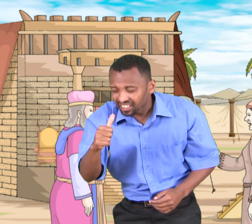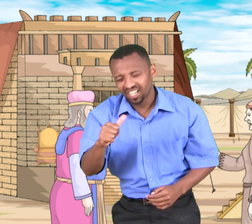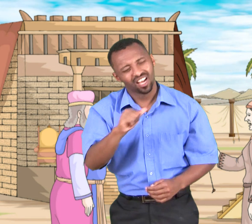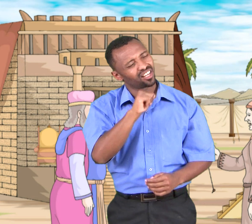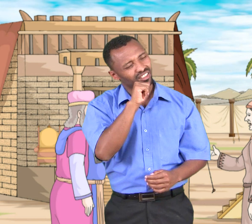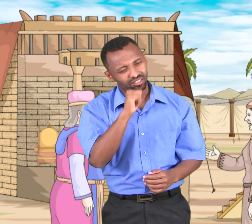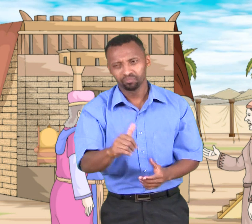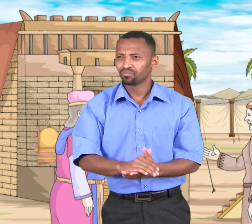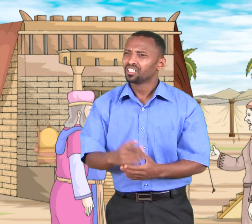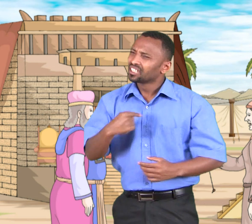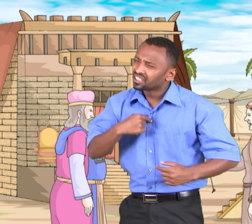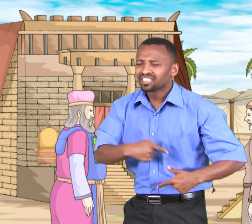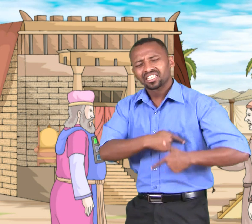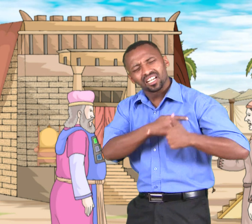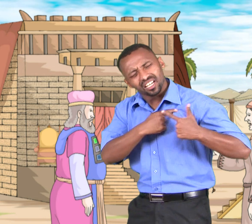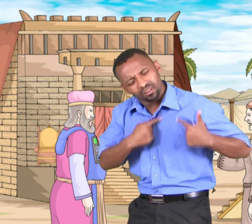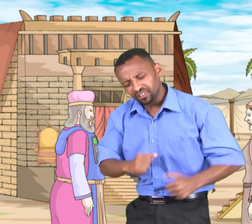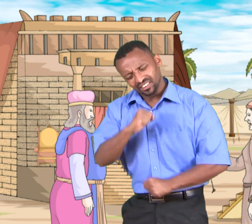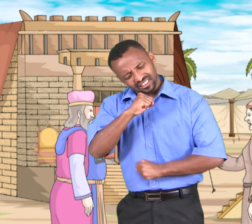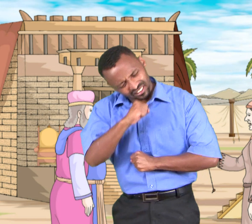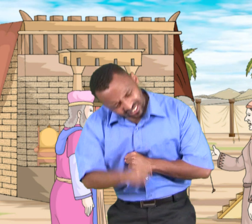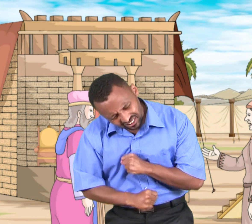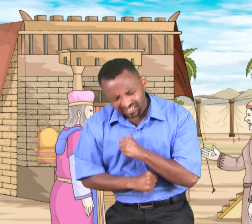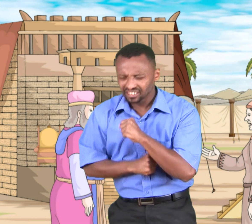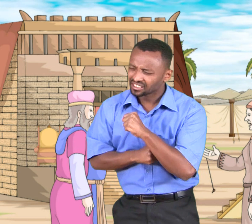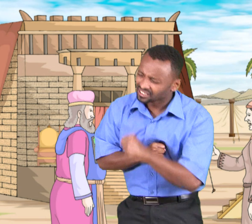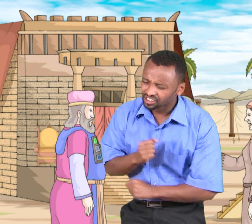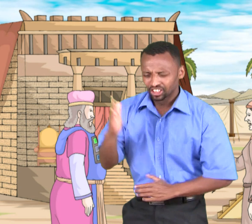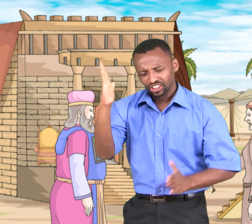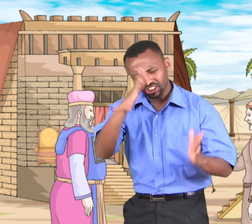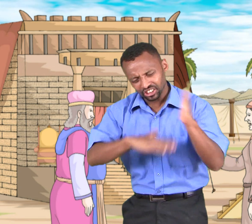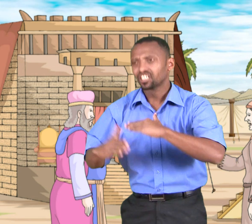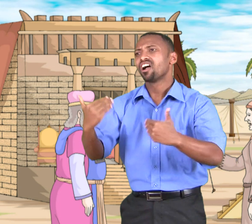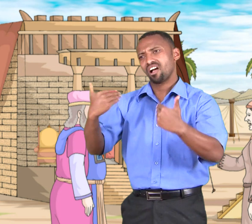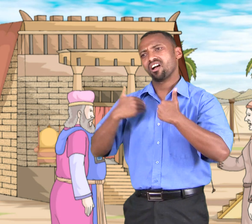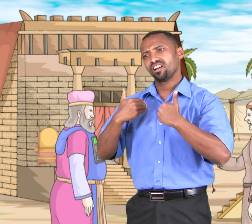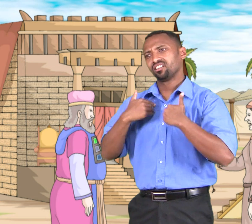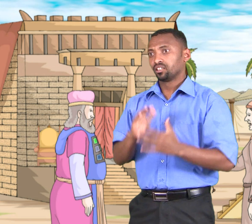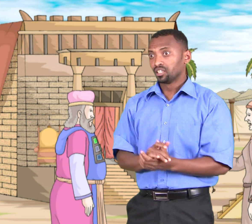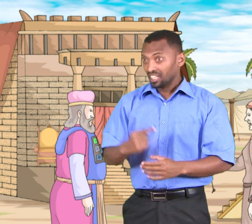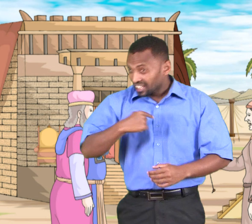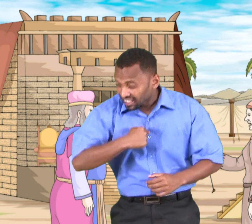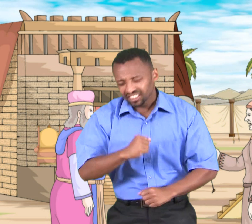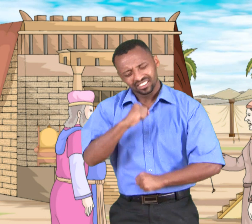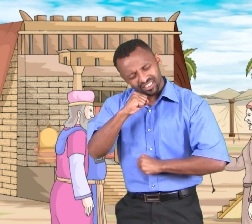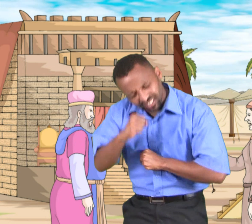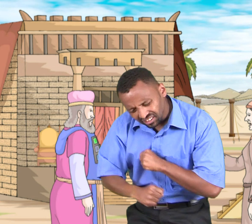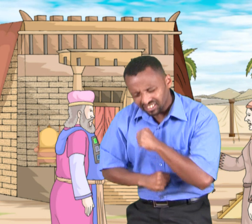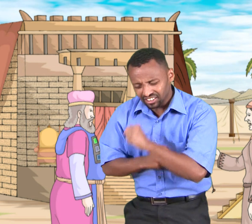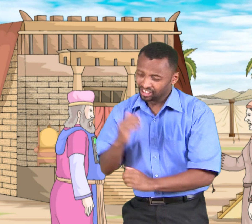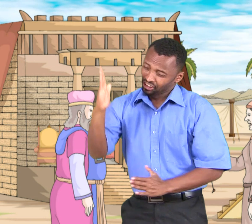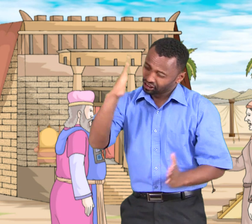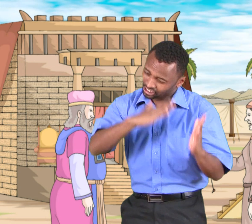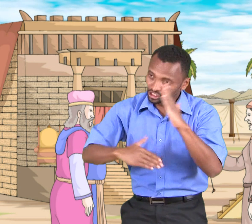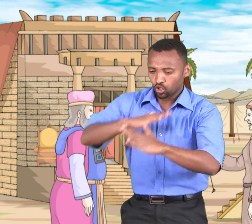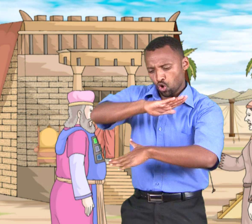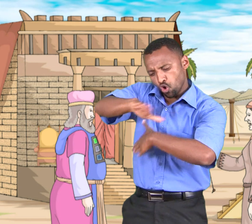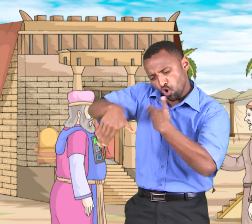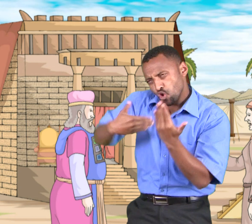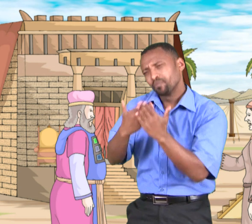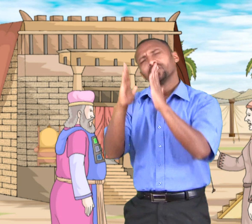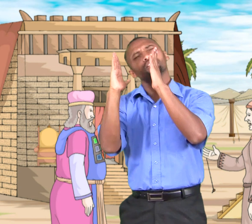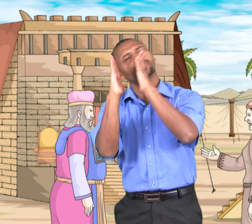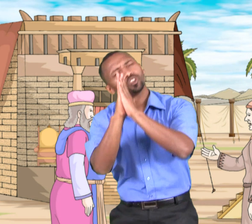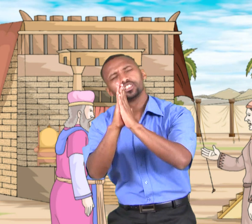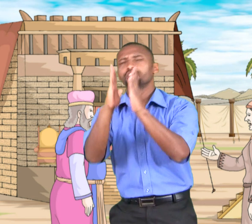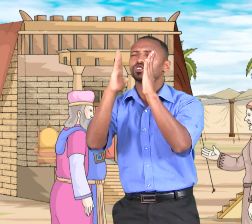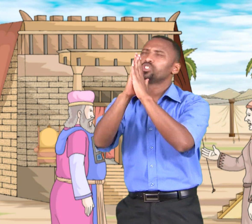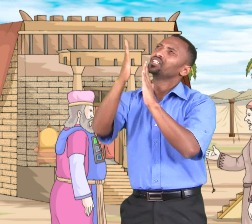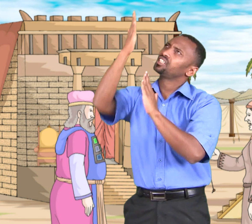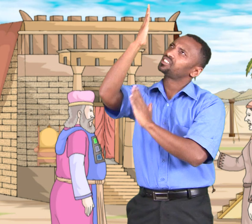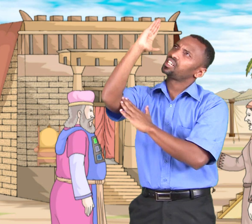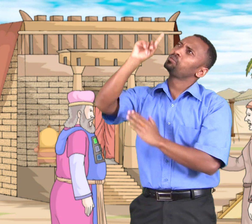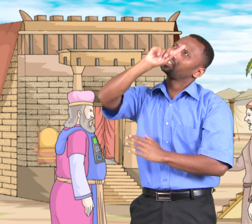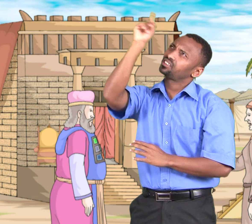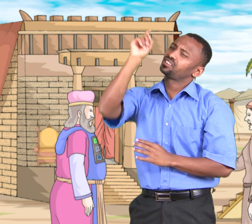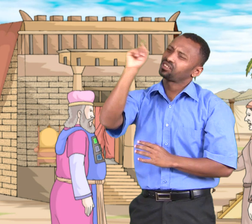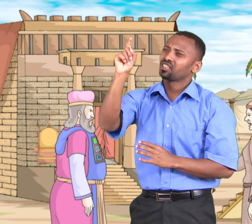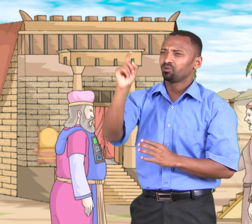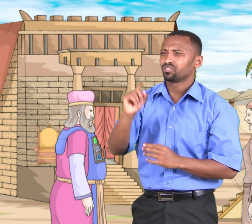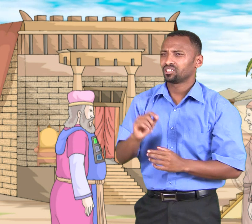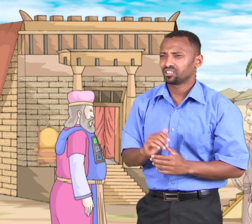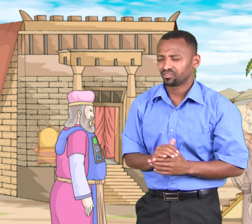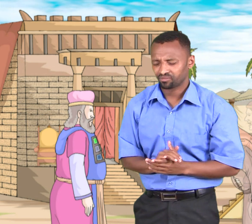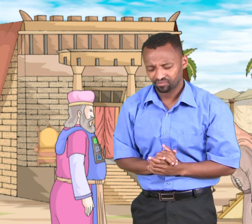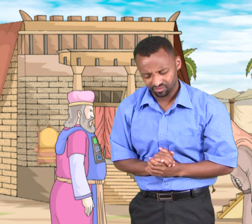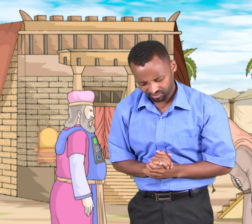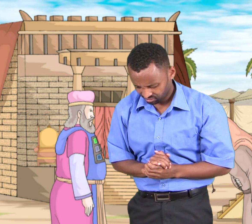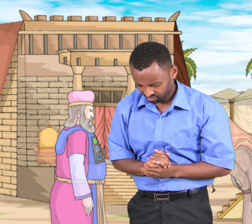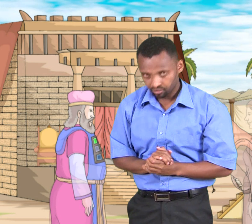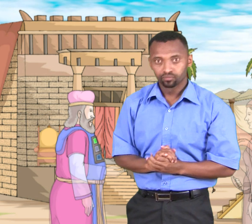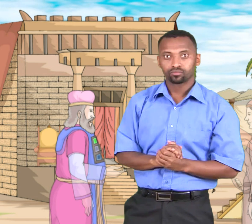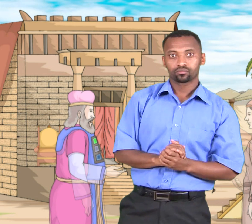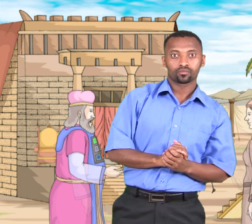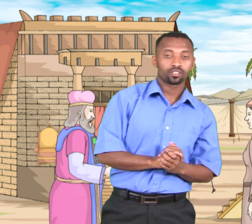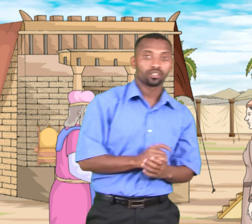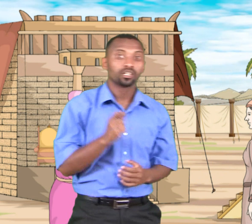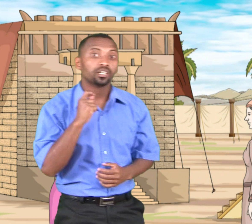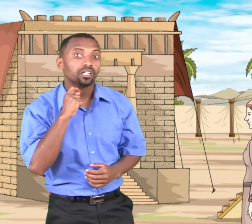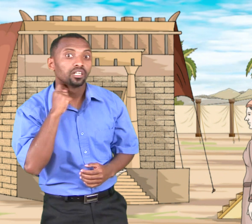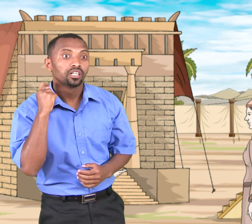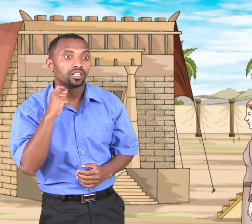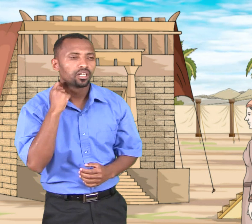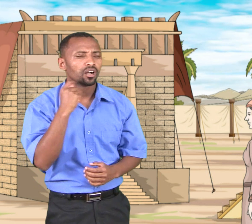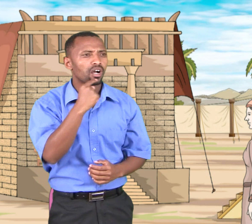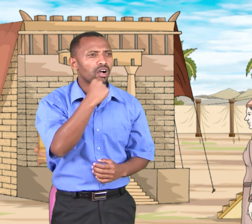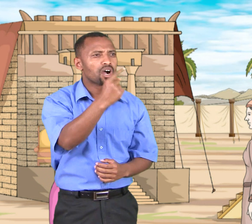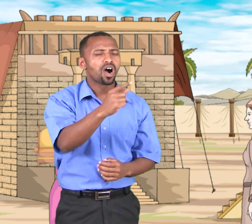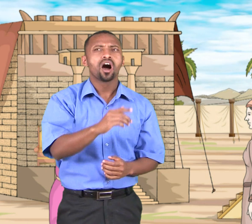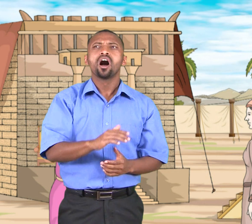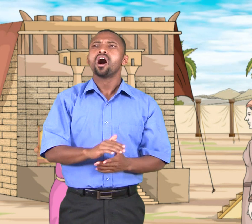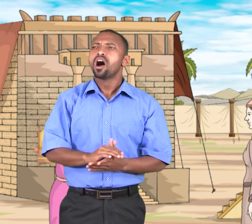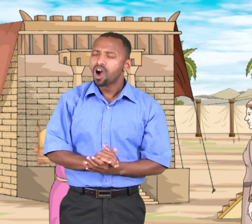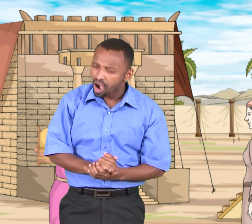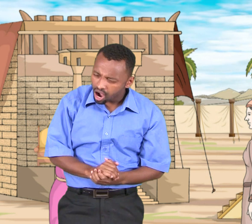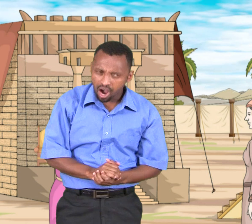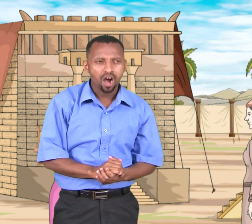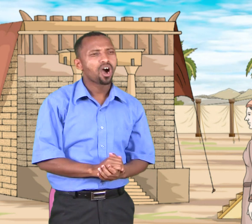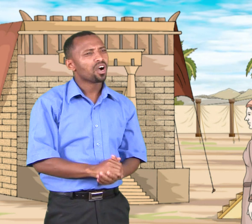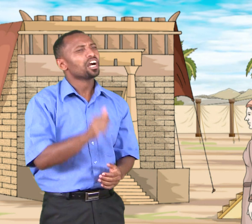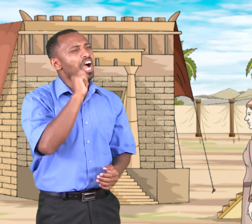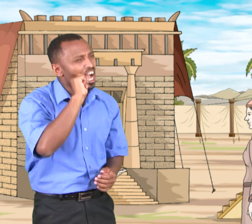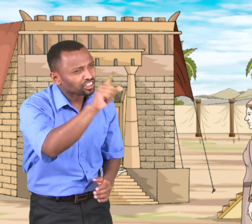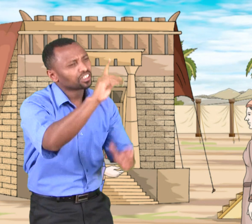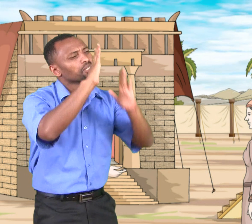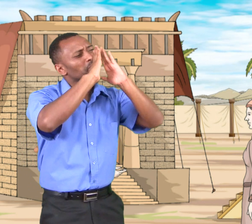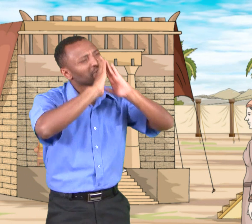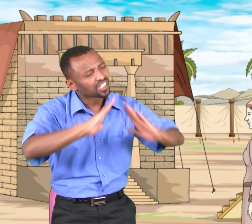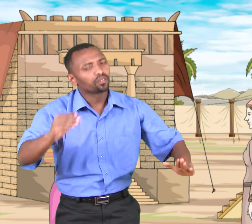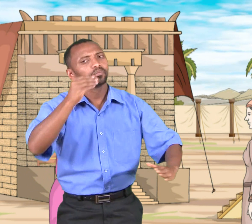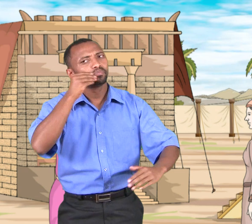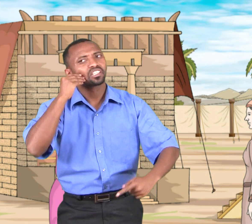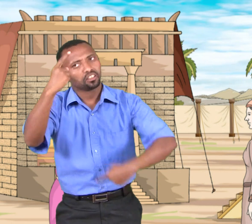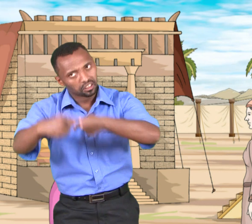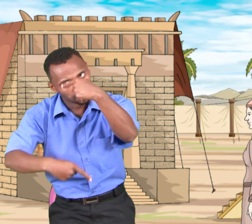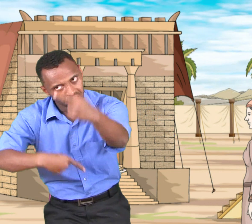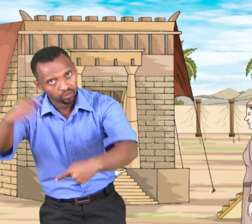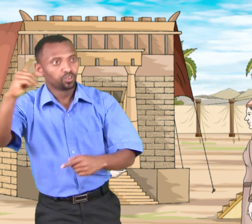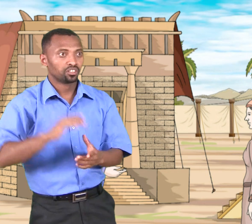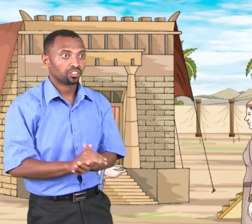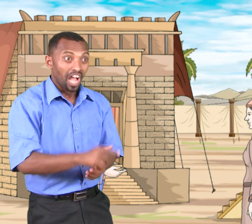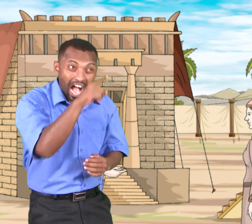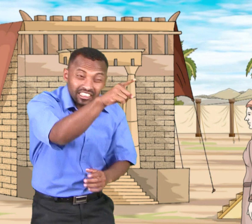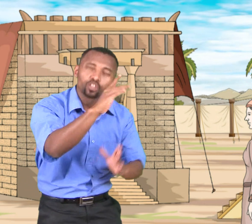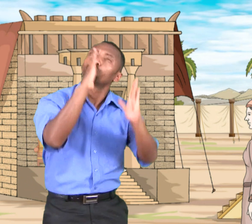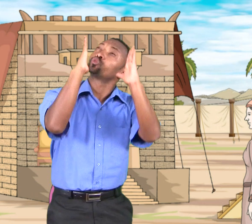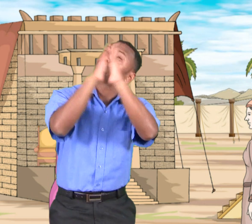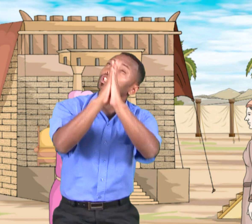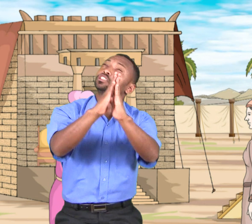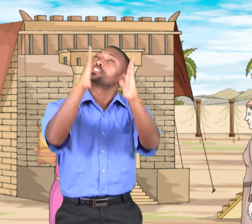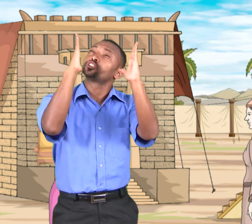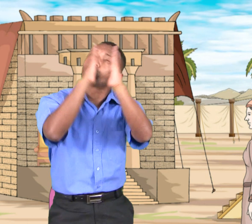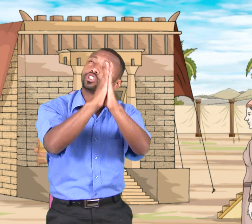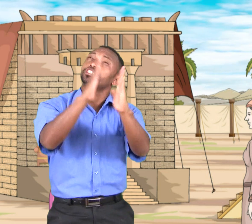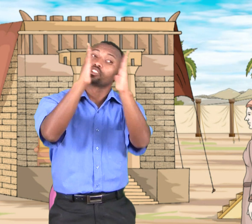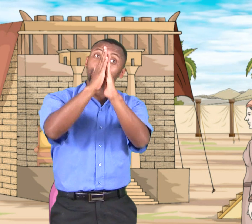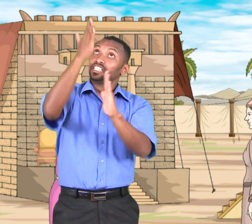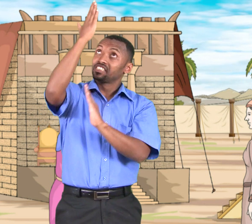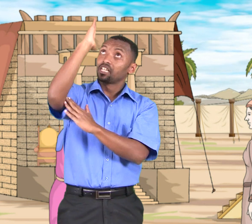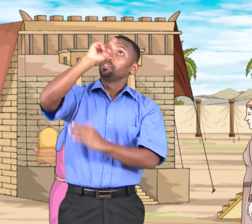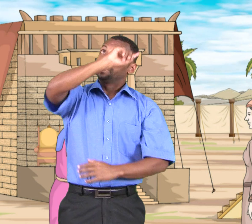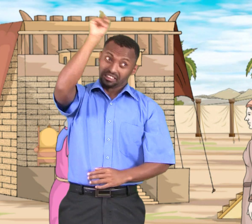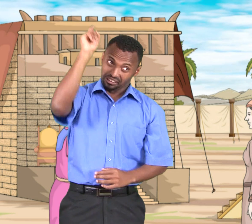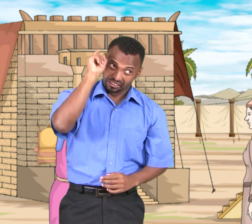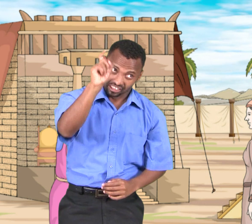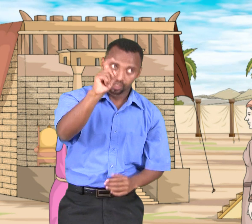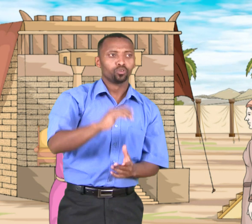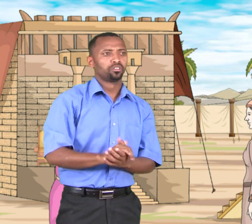I have not had any wine or strong drink, but I have poured out my soul before the LORD. Do not take your servant for a wicked woman;